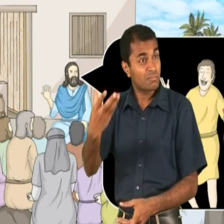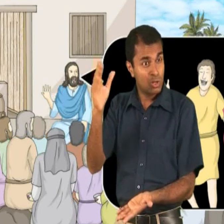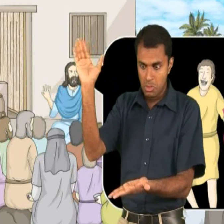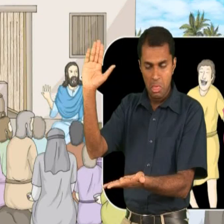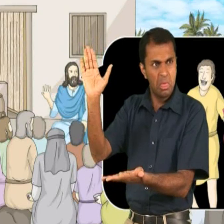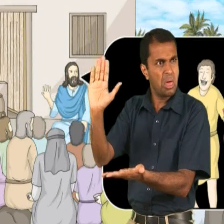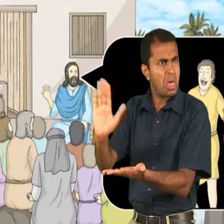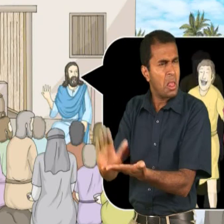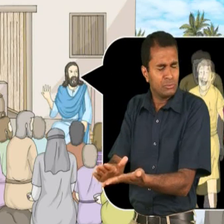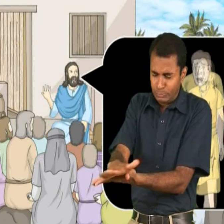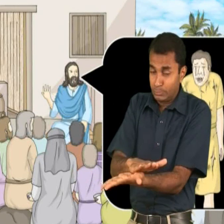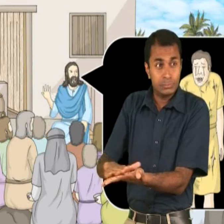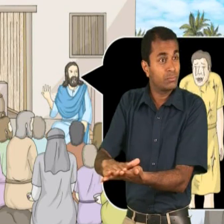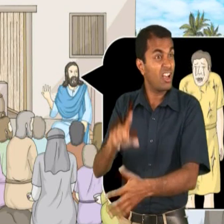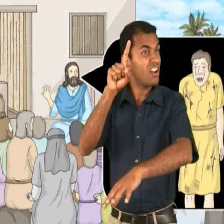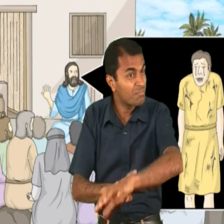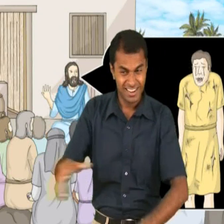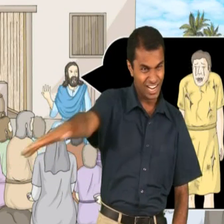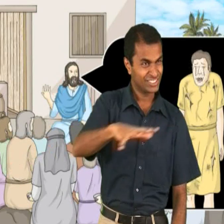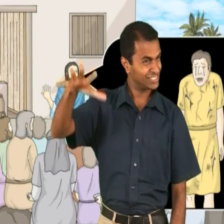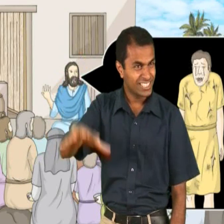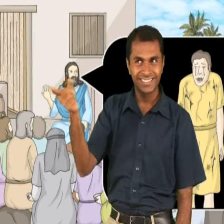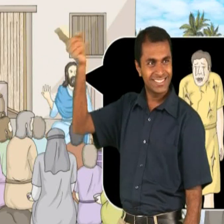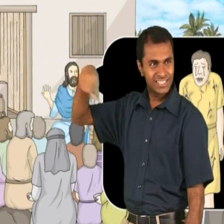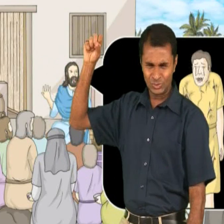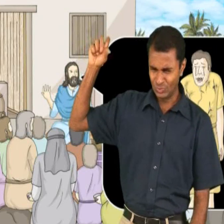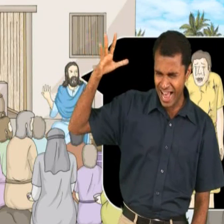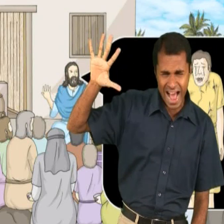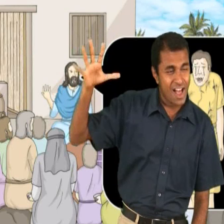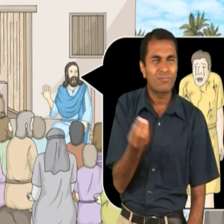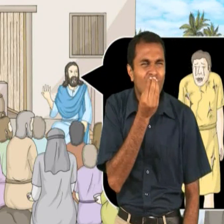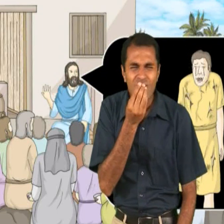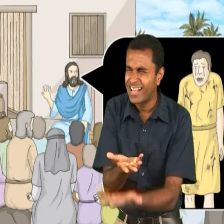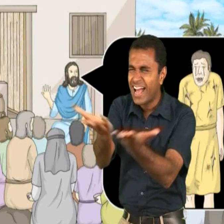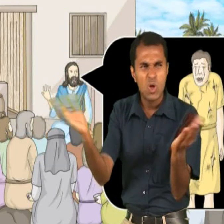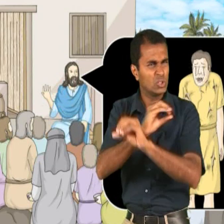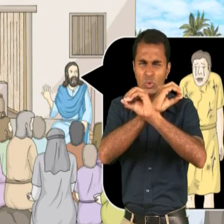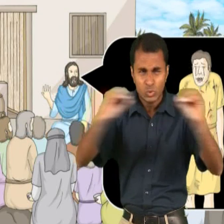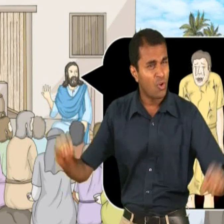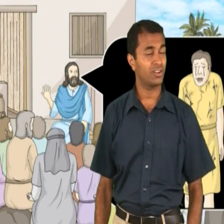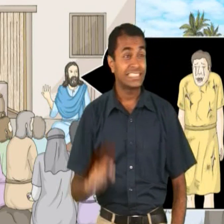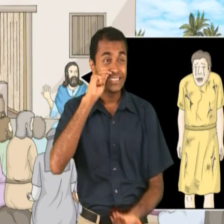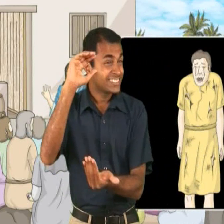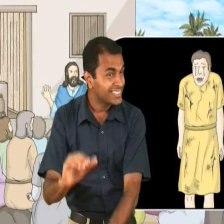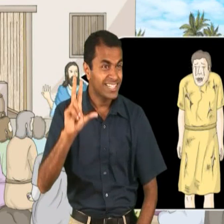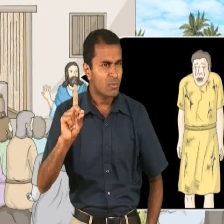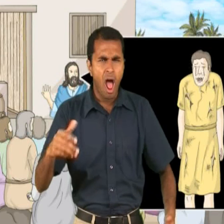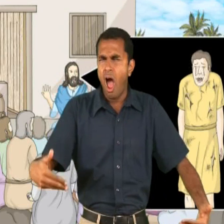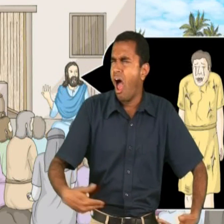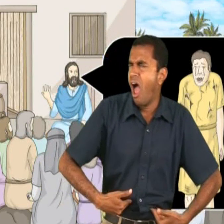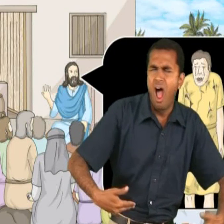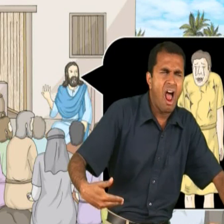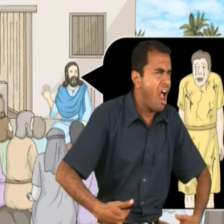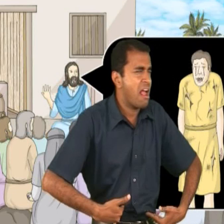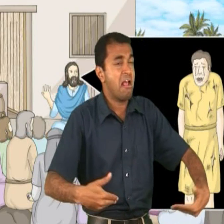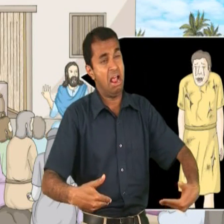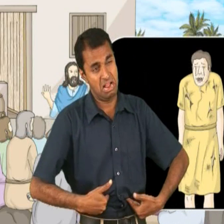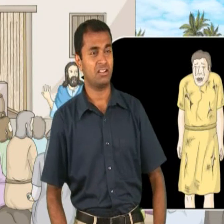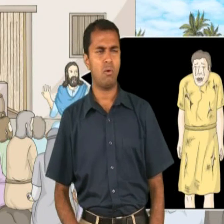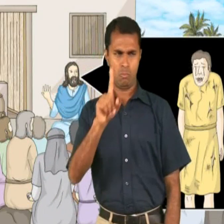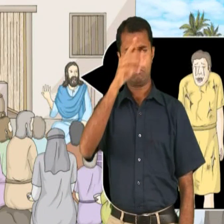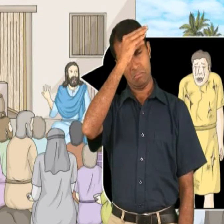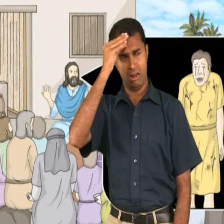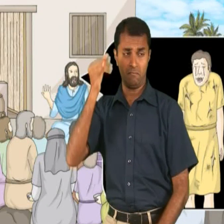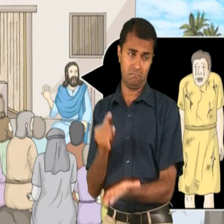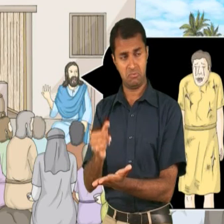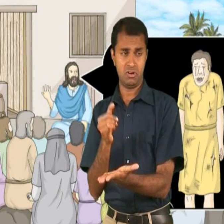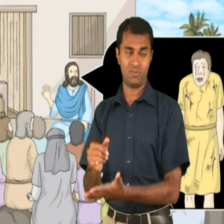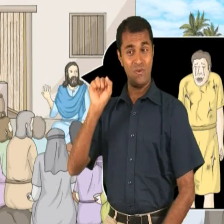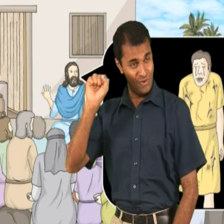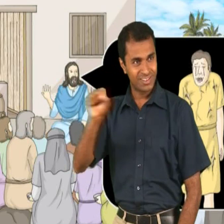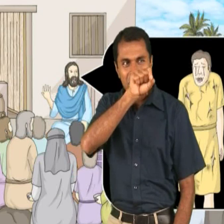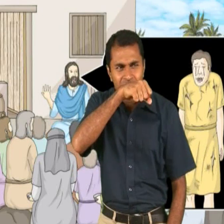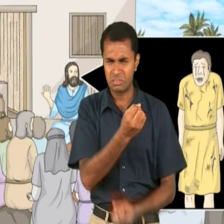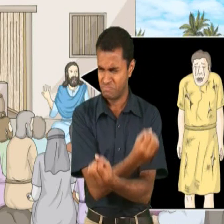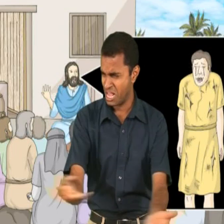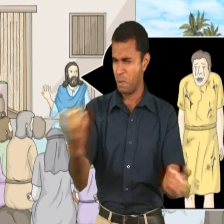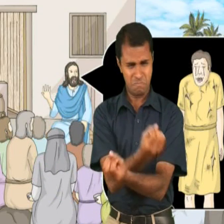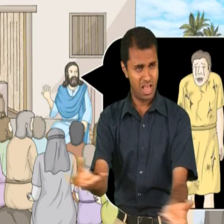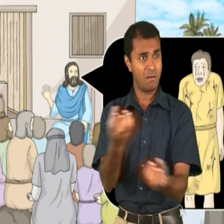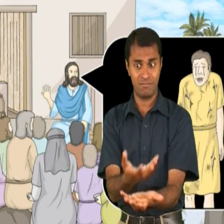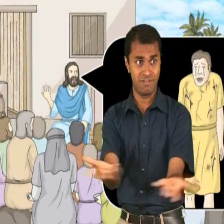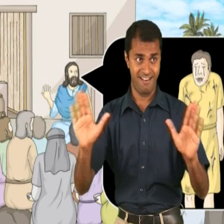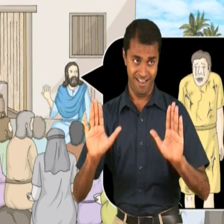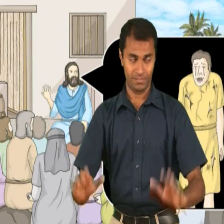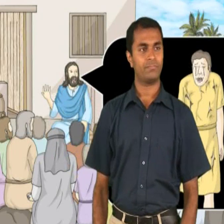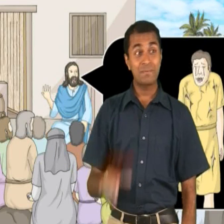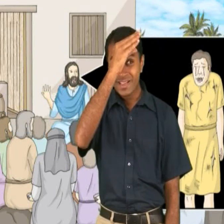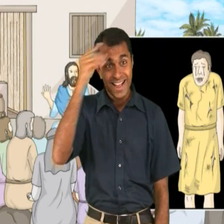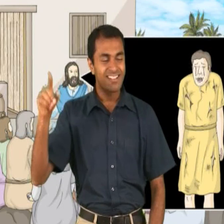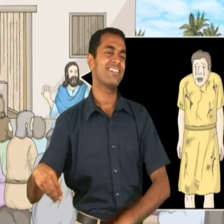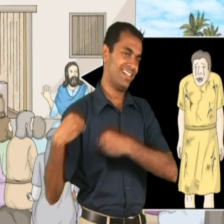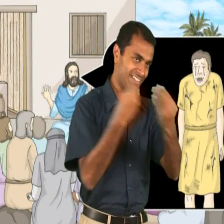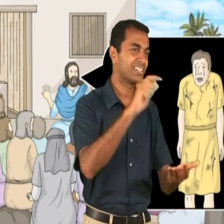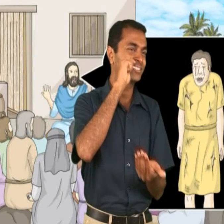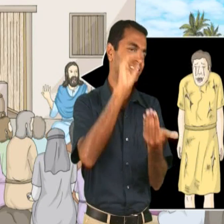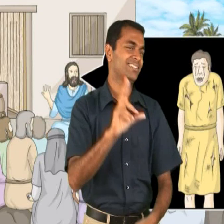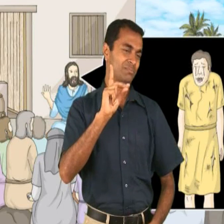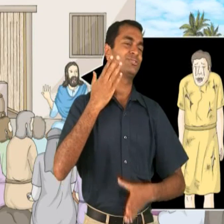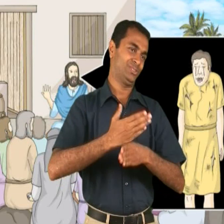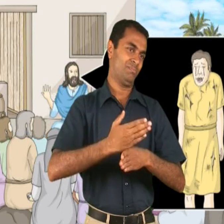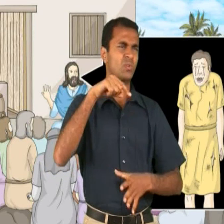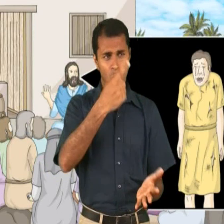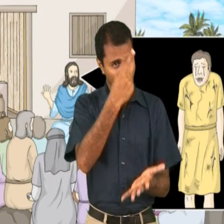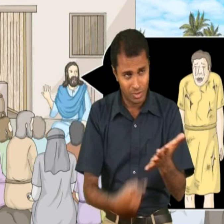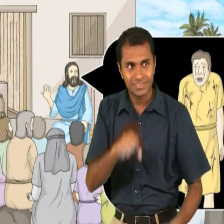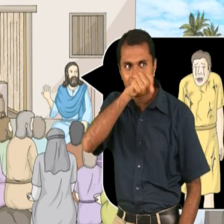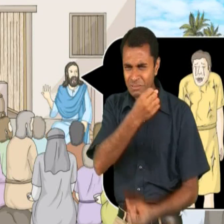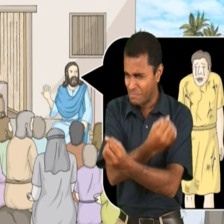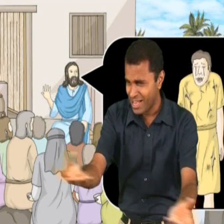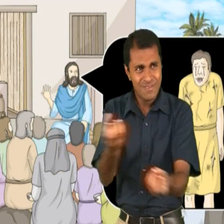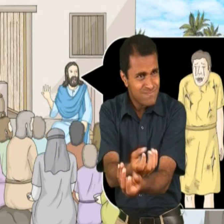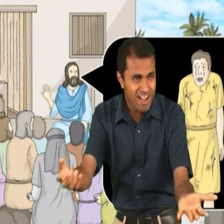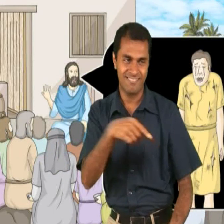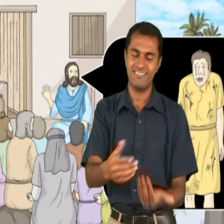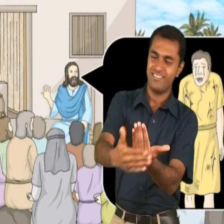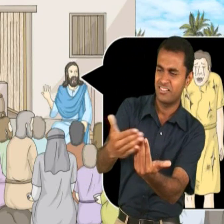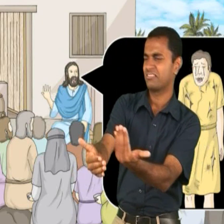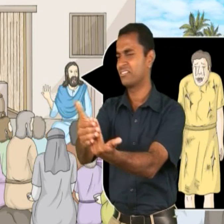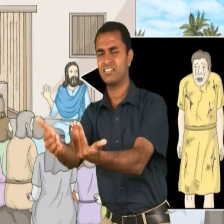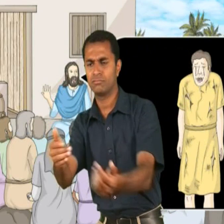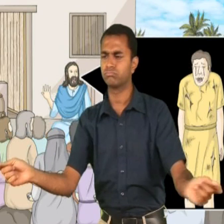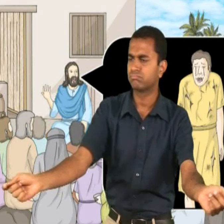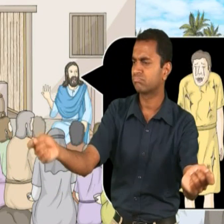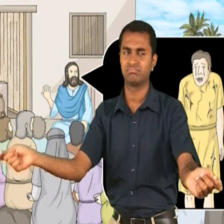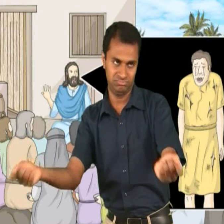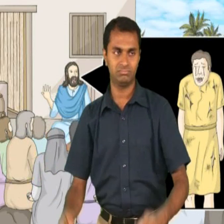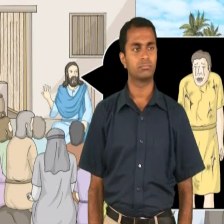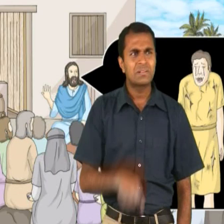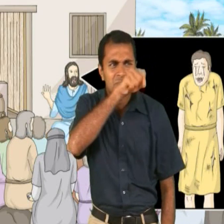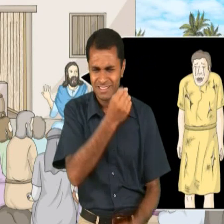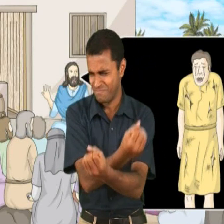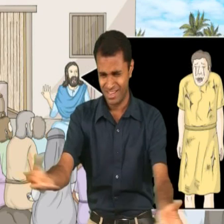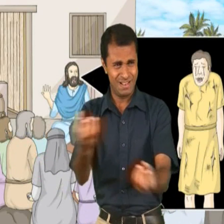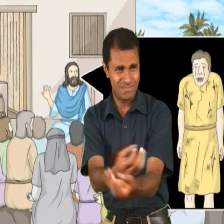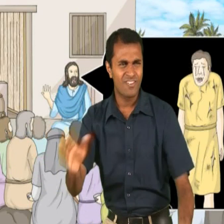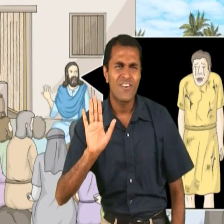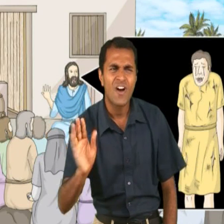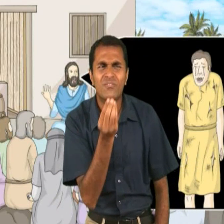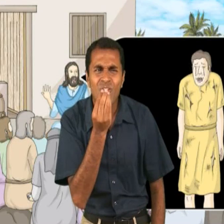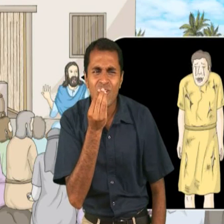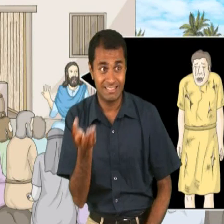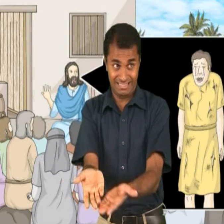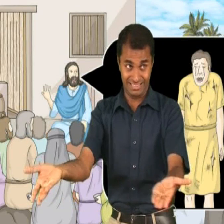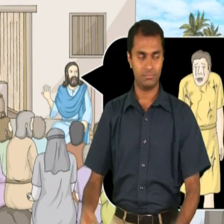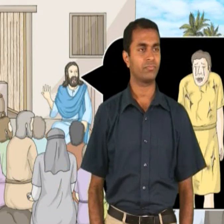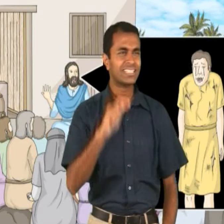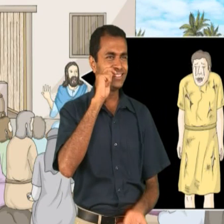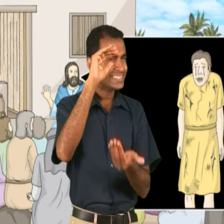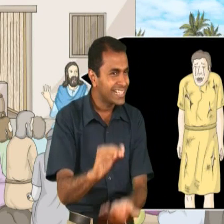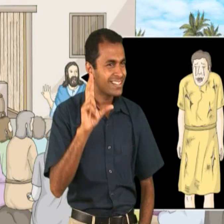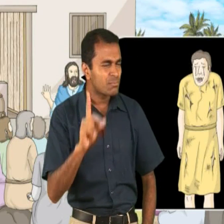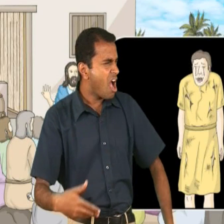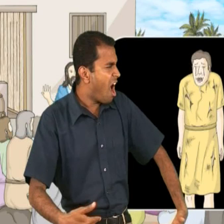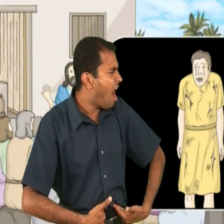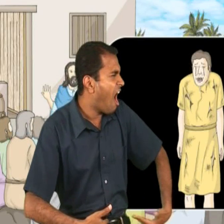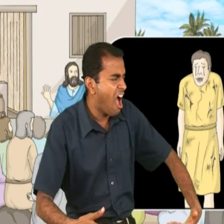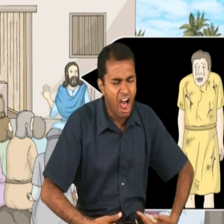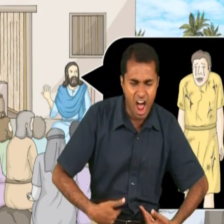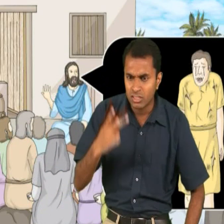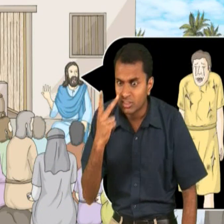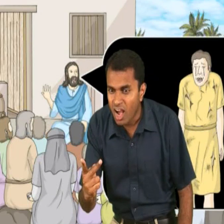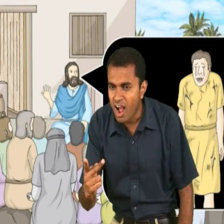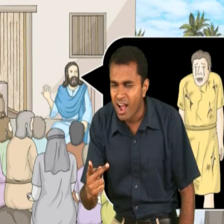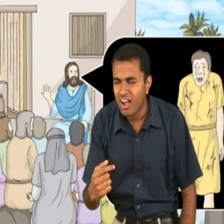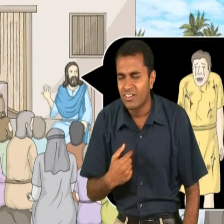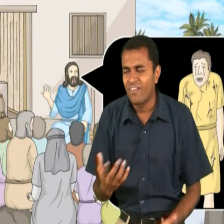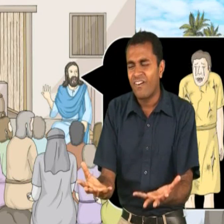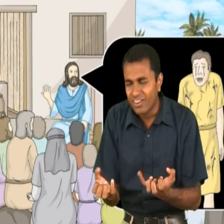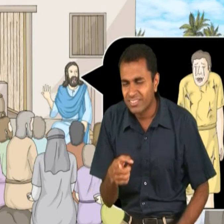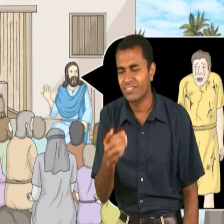After he had spent all he had, a severe famine swept through that country, and he began to be in need. So he went and hired himself out to a citizen of that country, who sent him into his fields to feed the pigs.